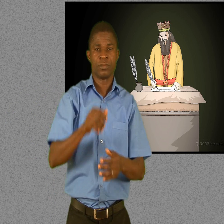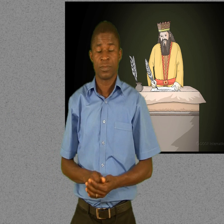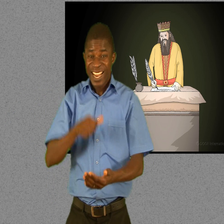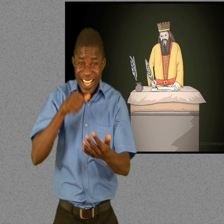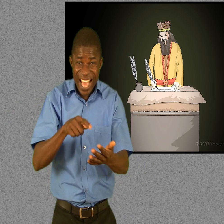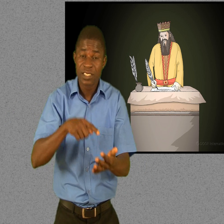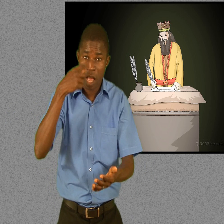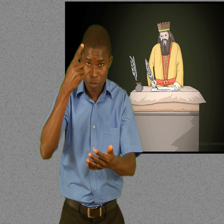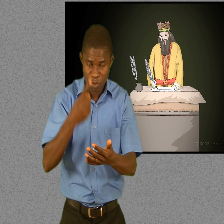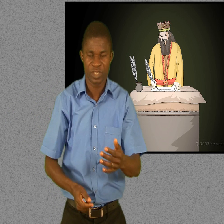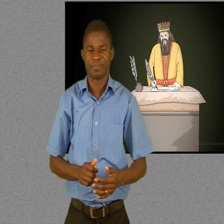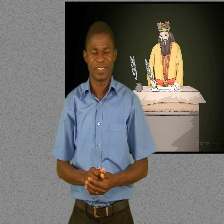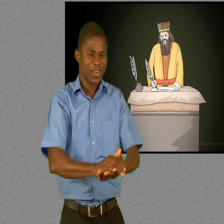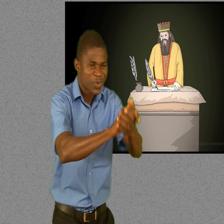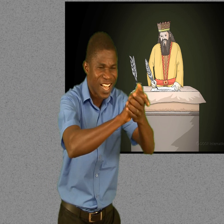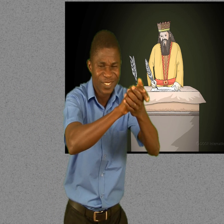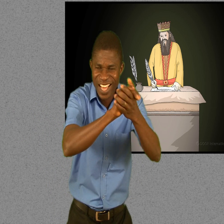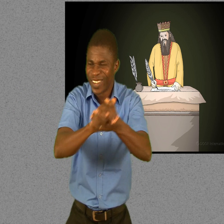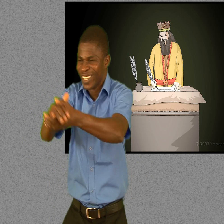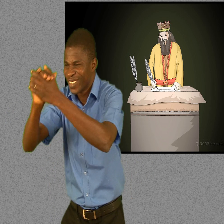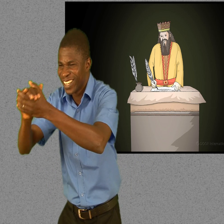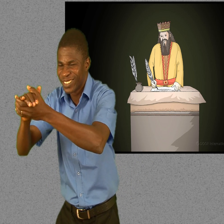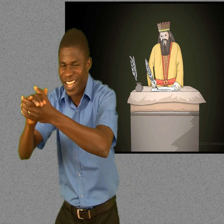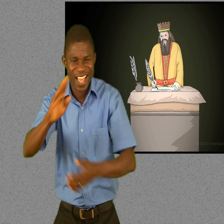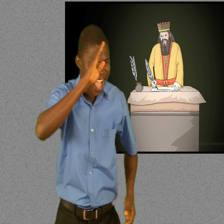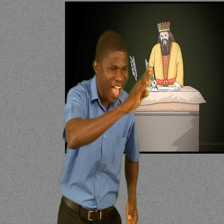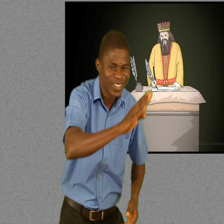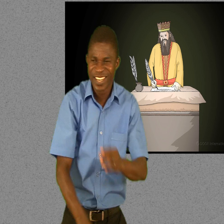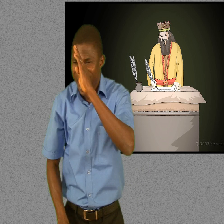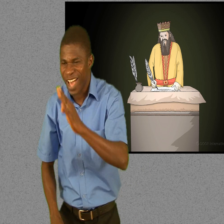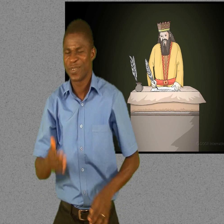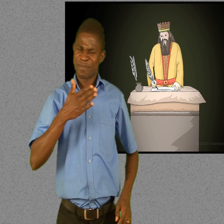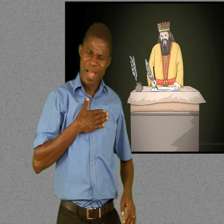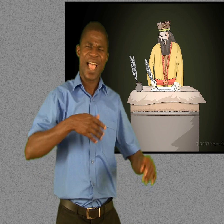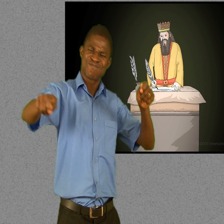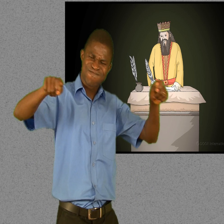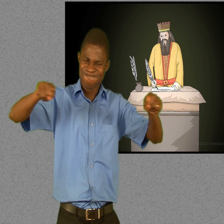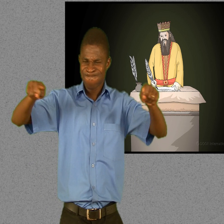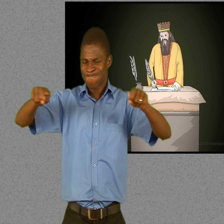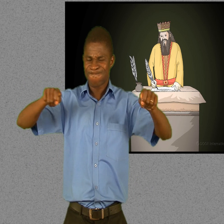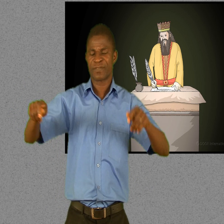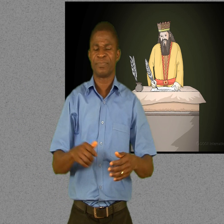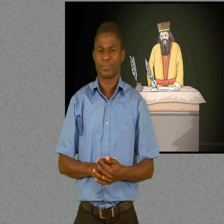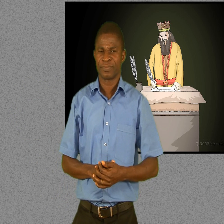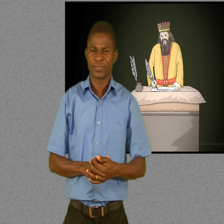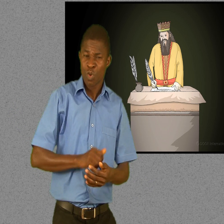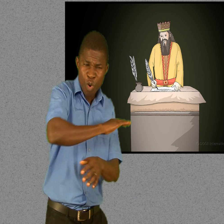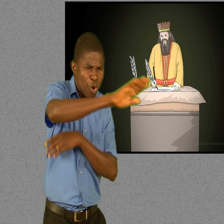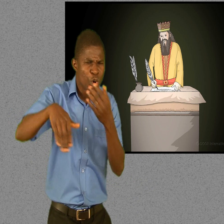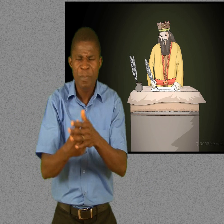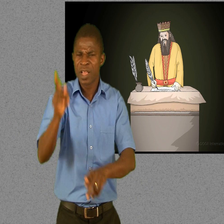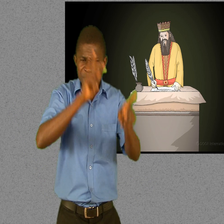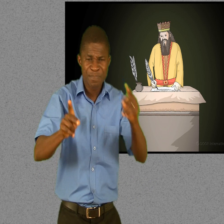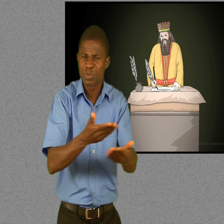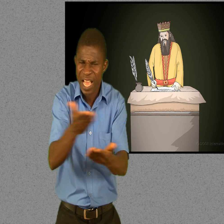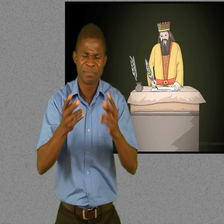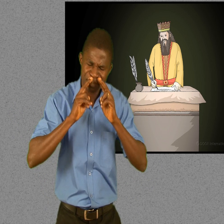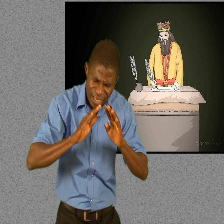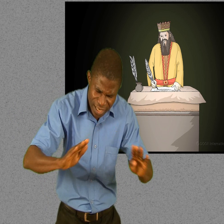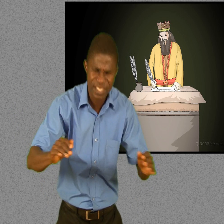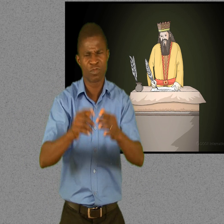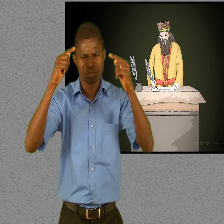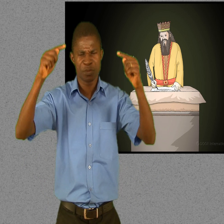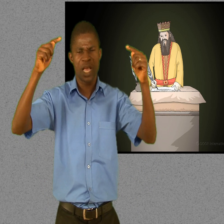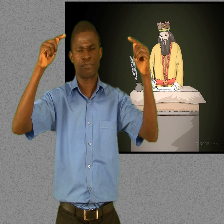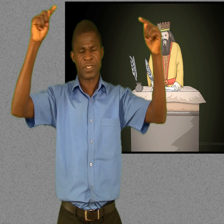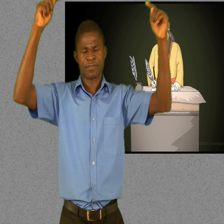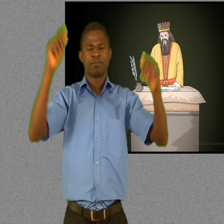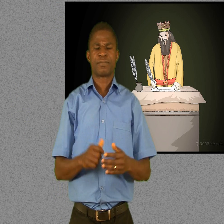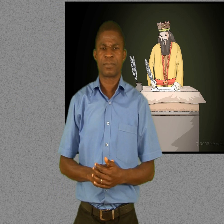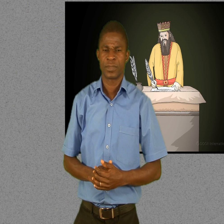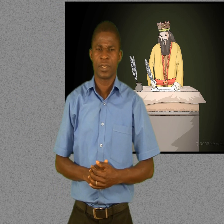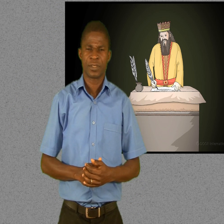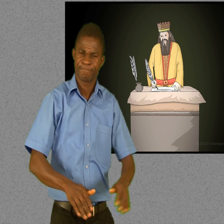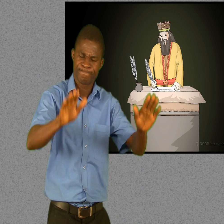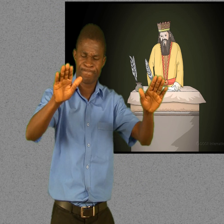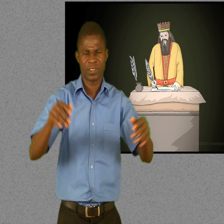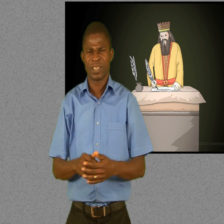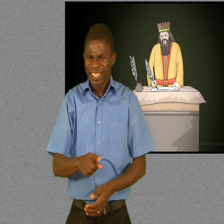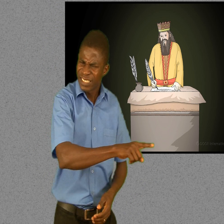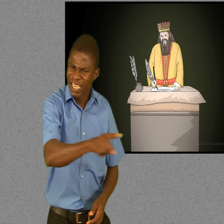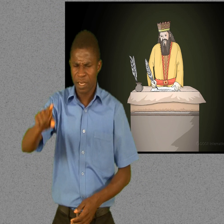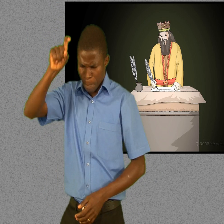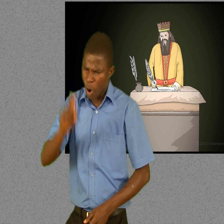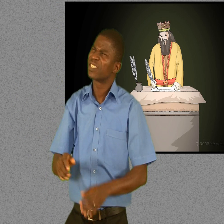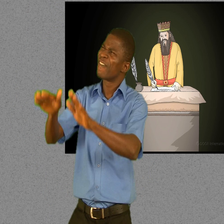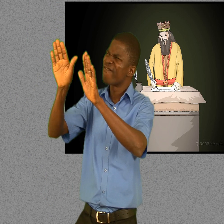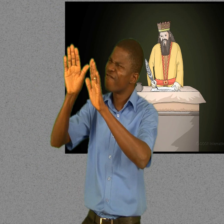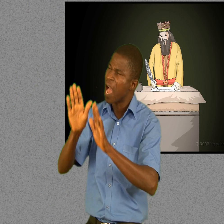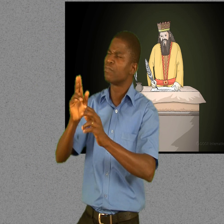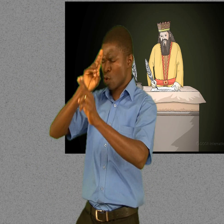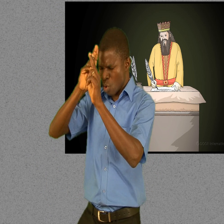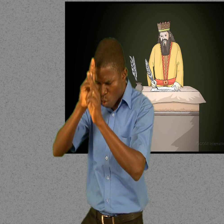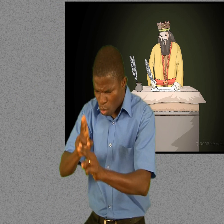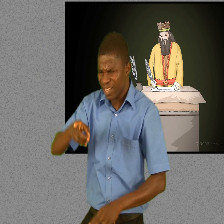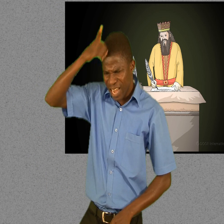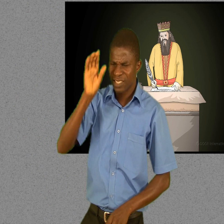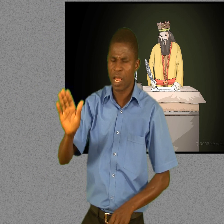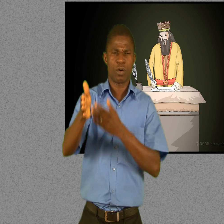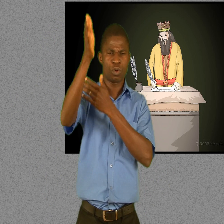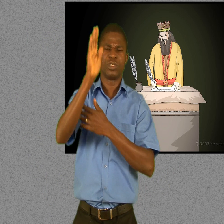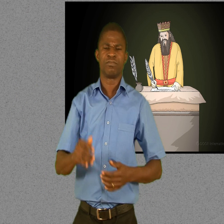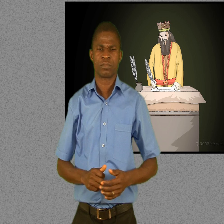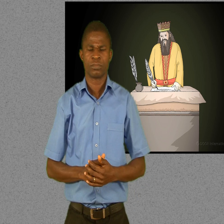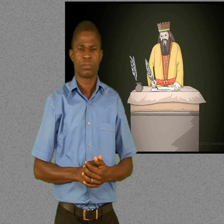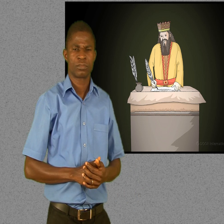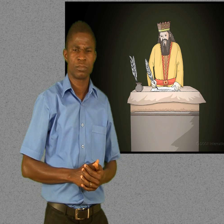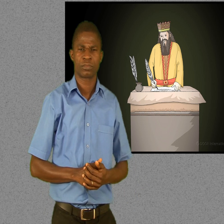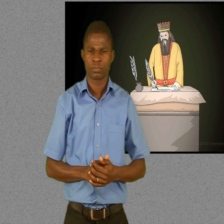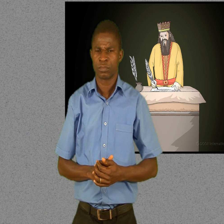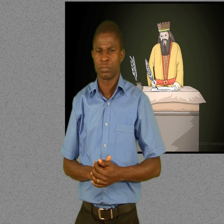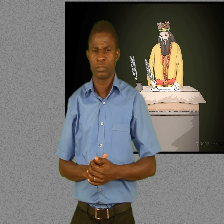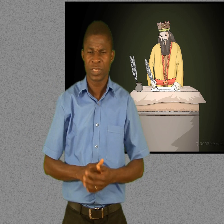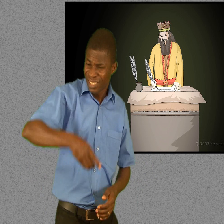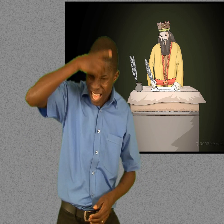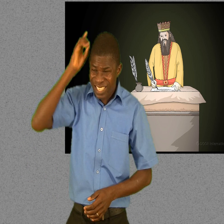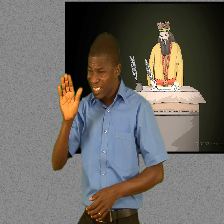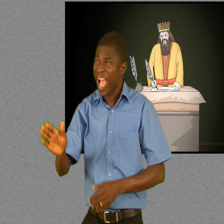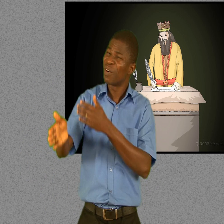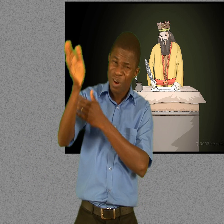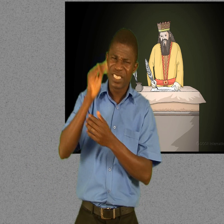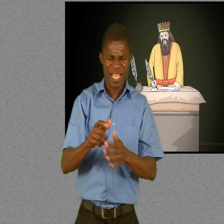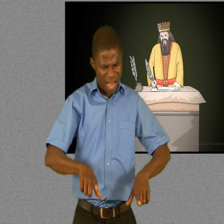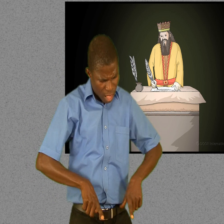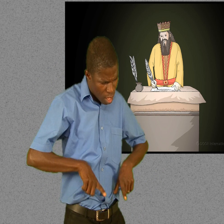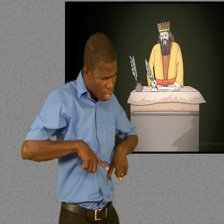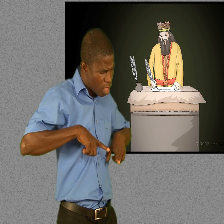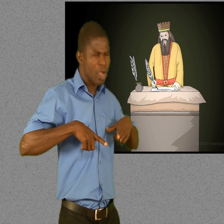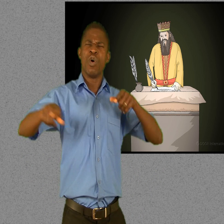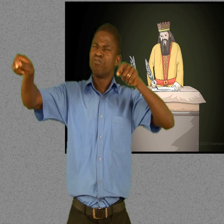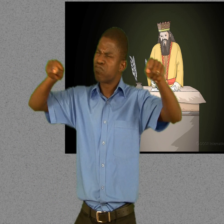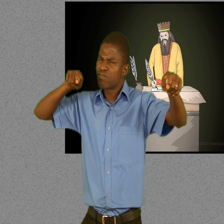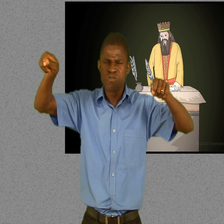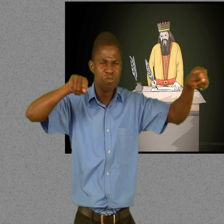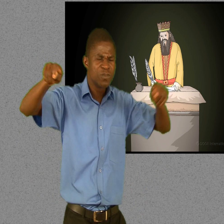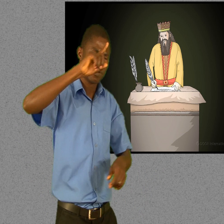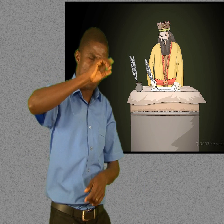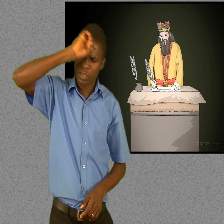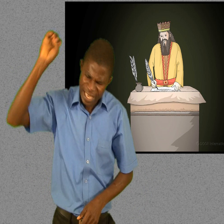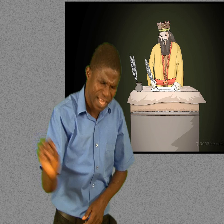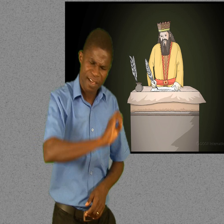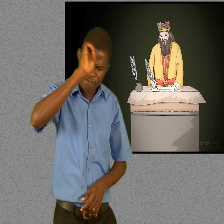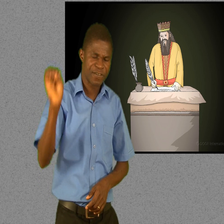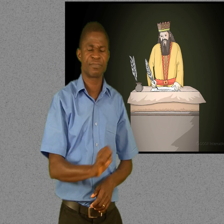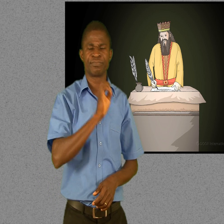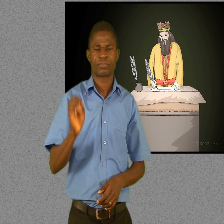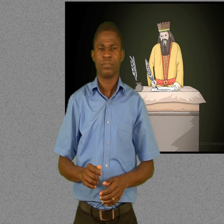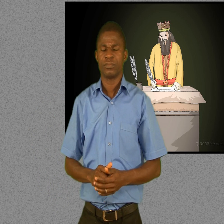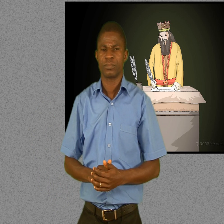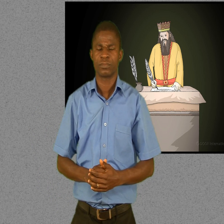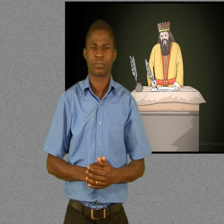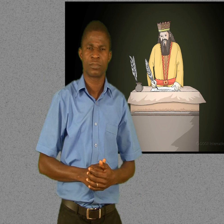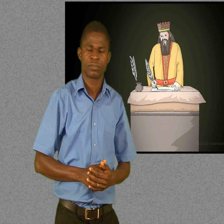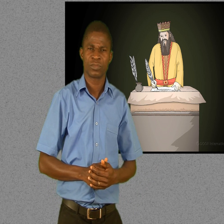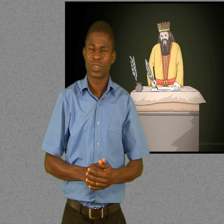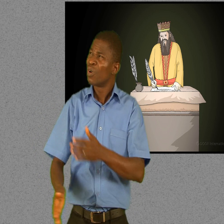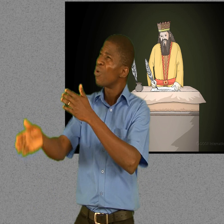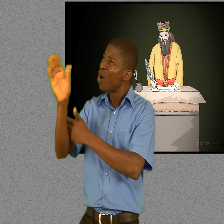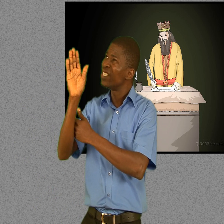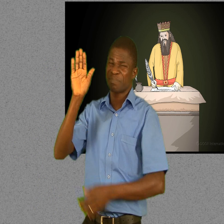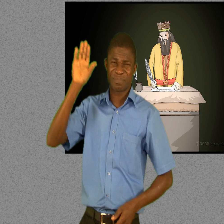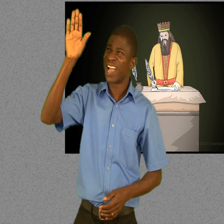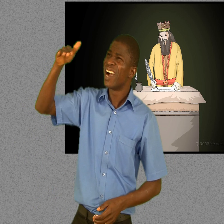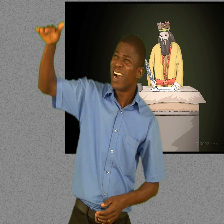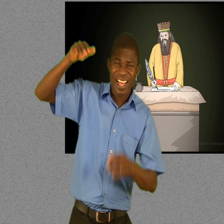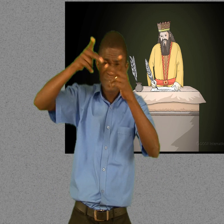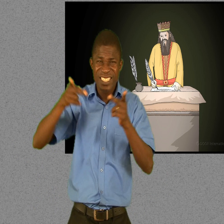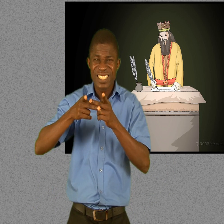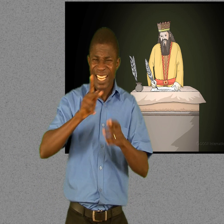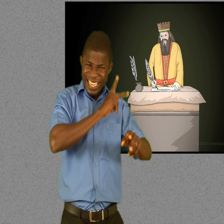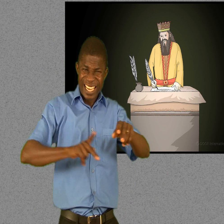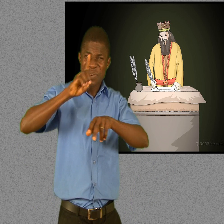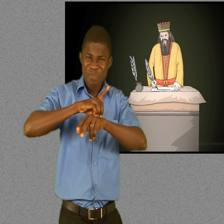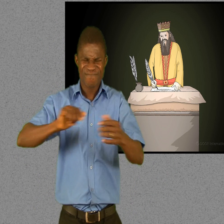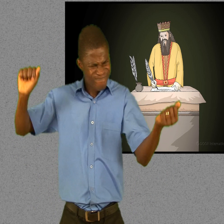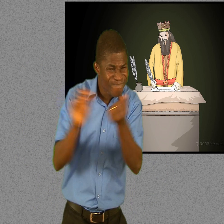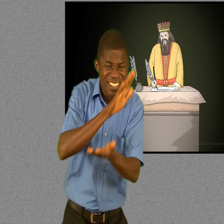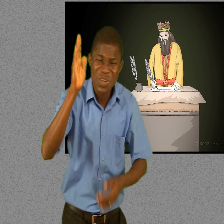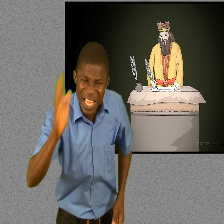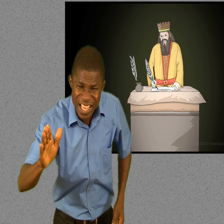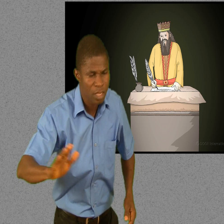I hereby decree that in every part of my kingdom, men are to tremble in fear before the God of Daniel: For He is the living God, and He endures forever;